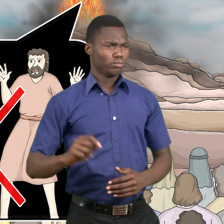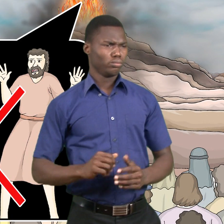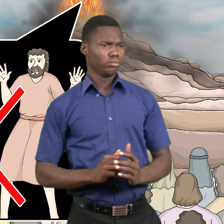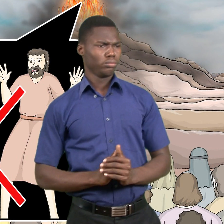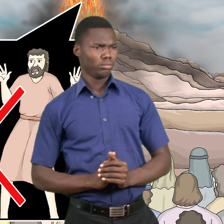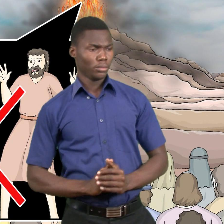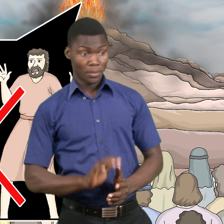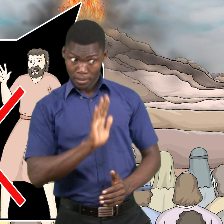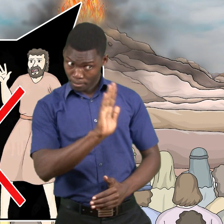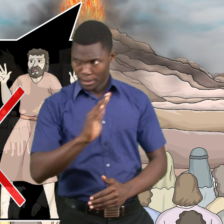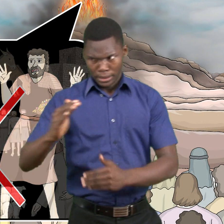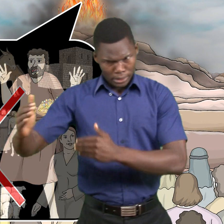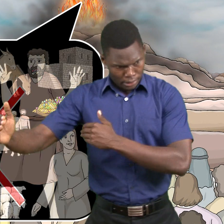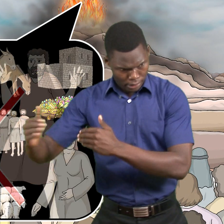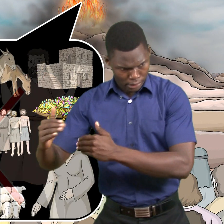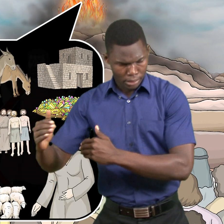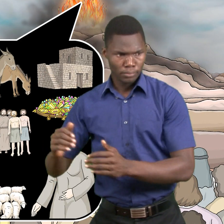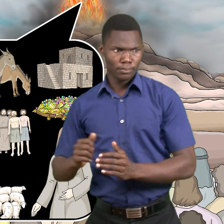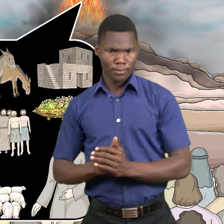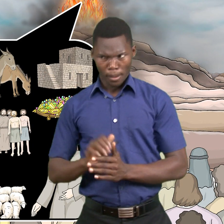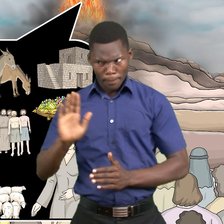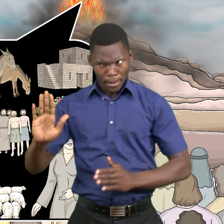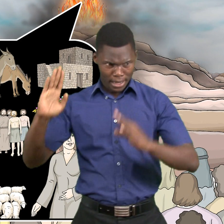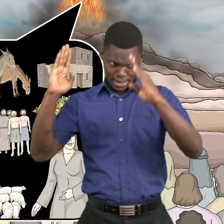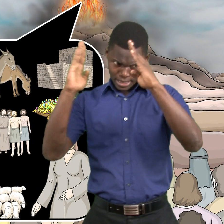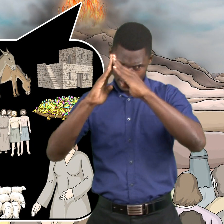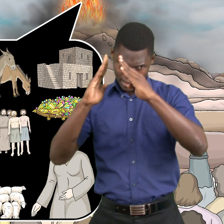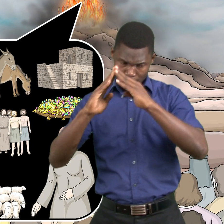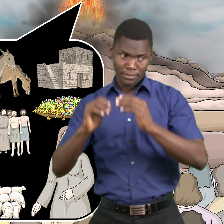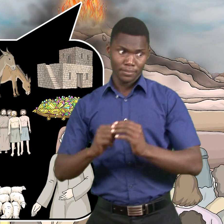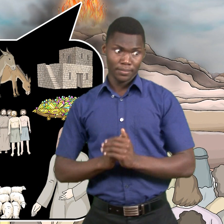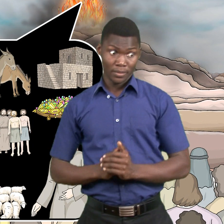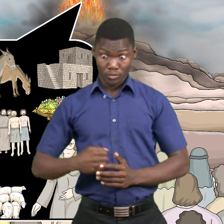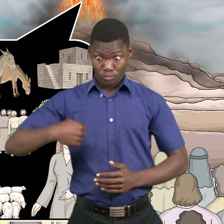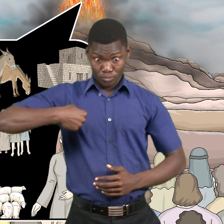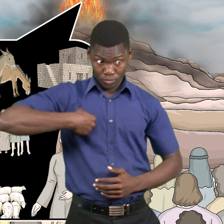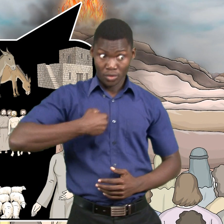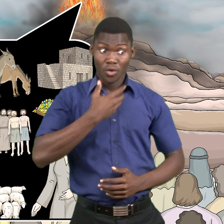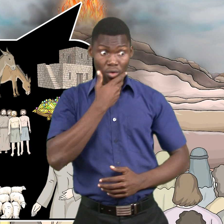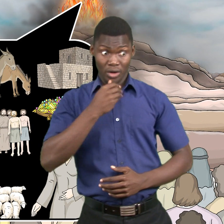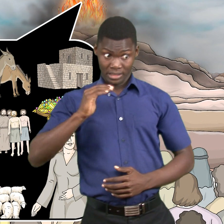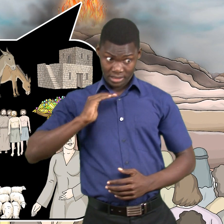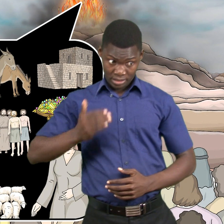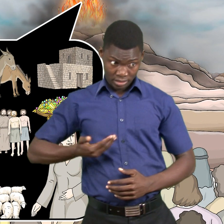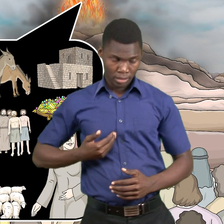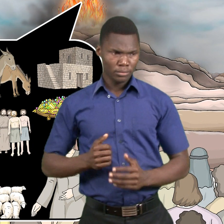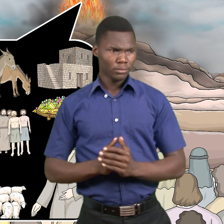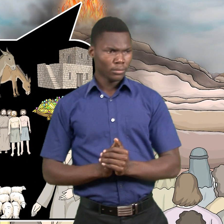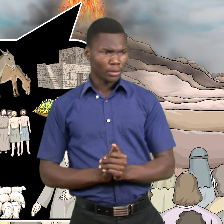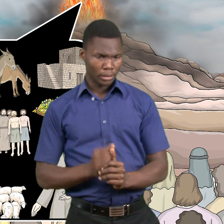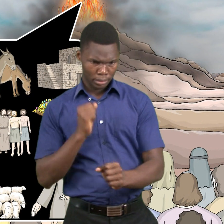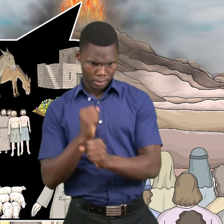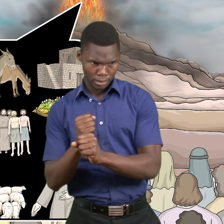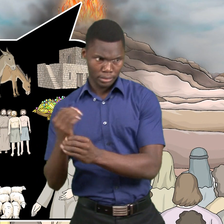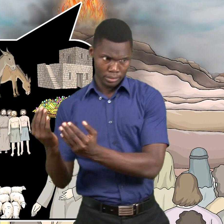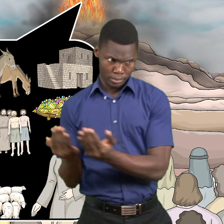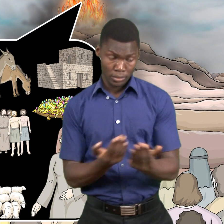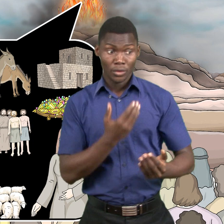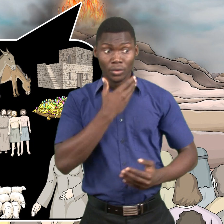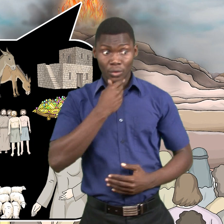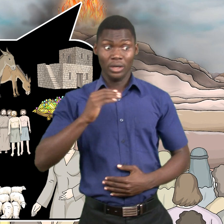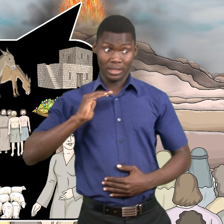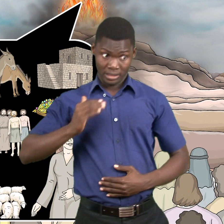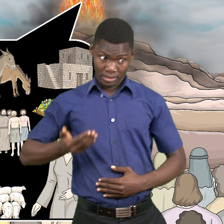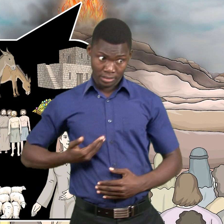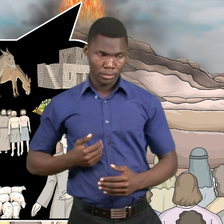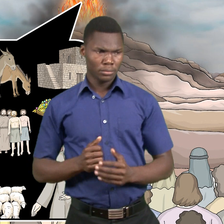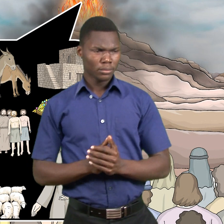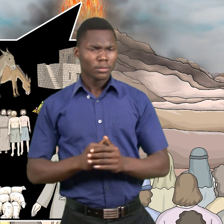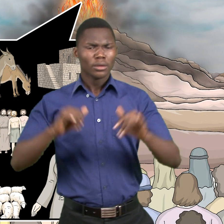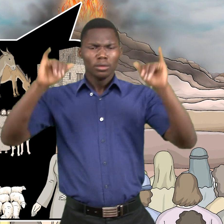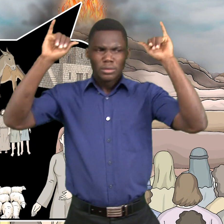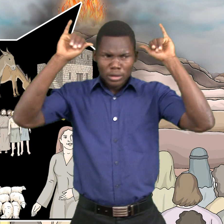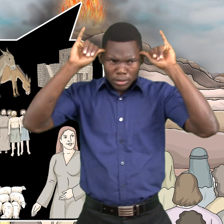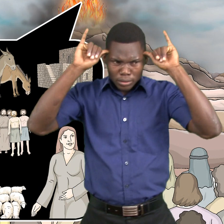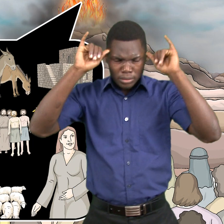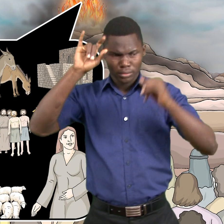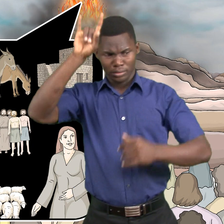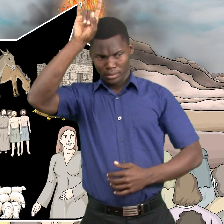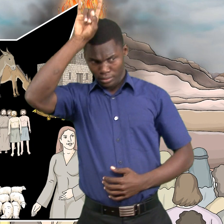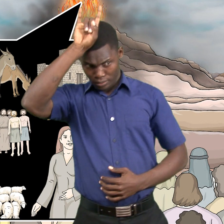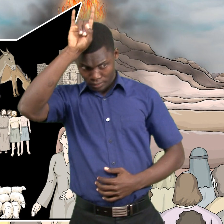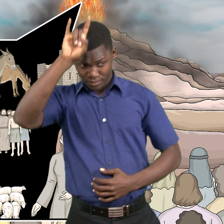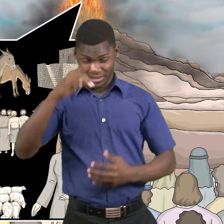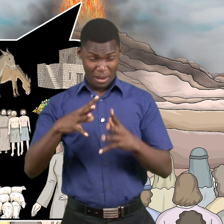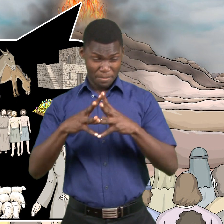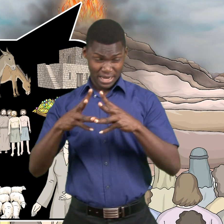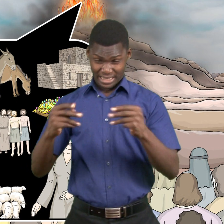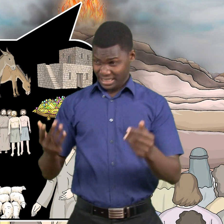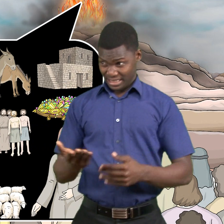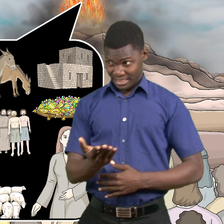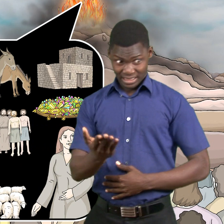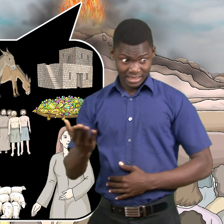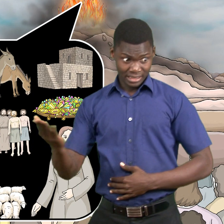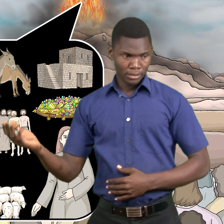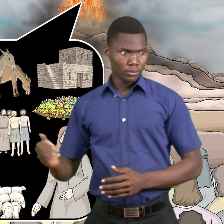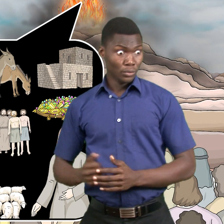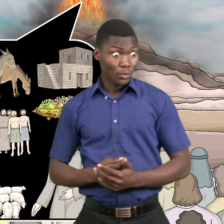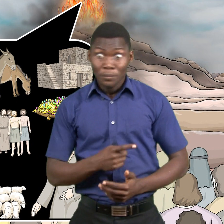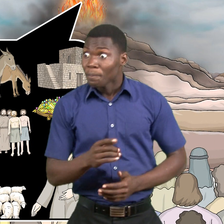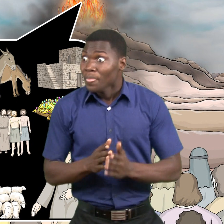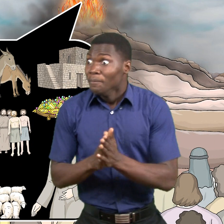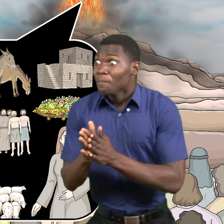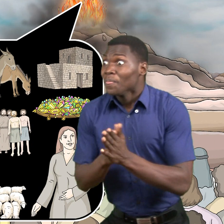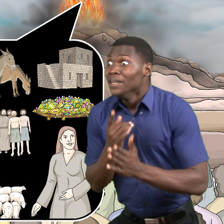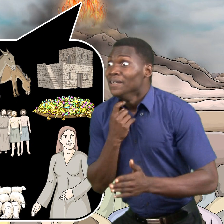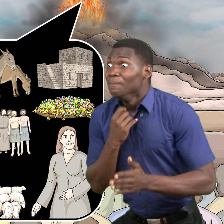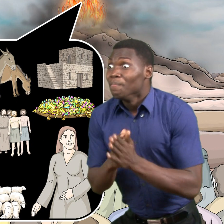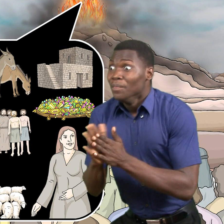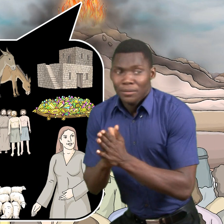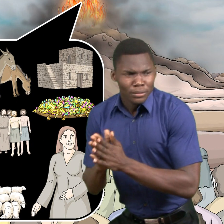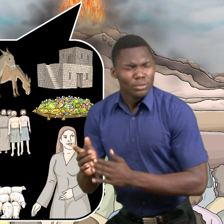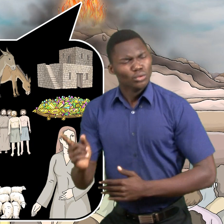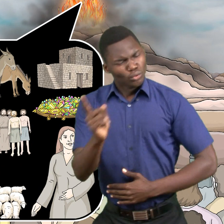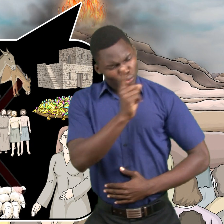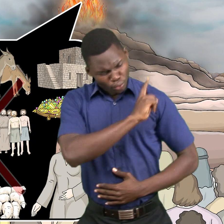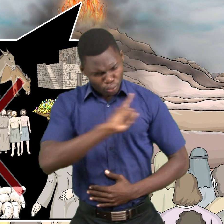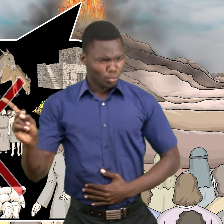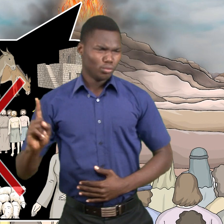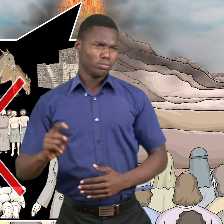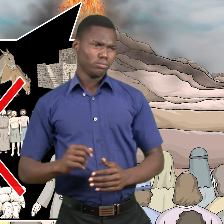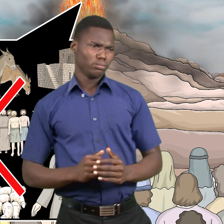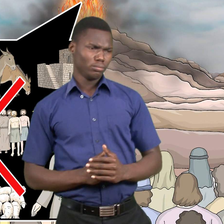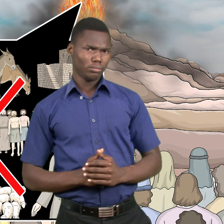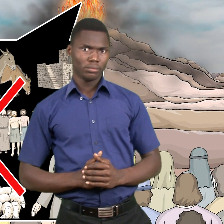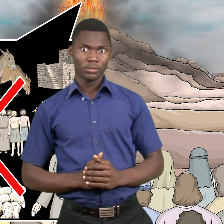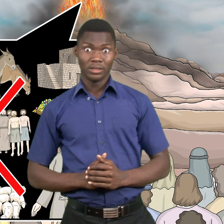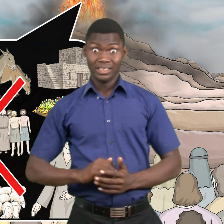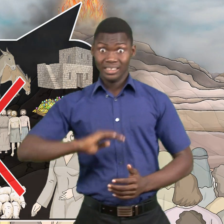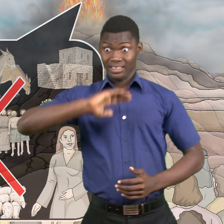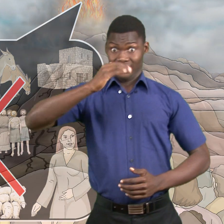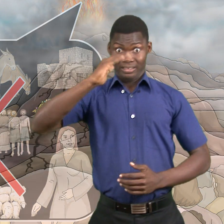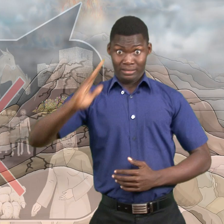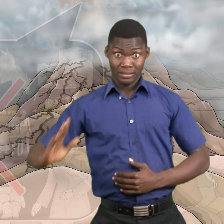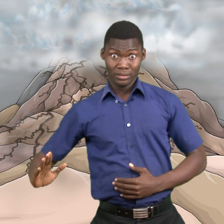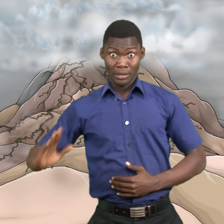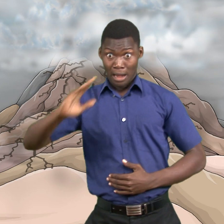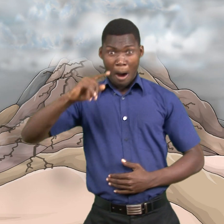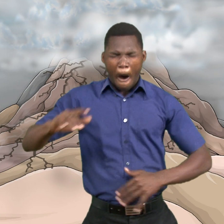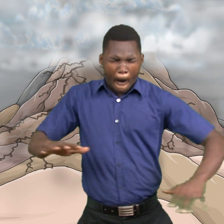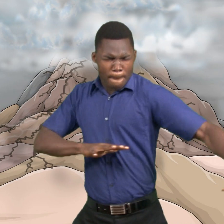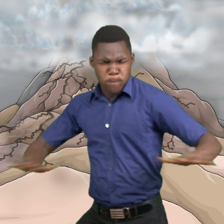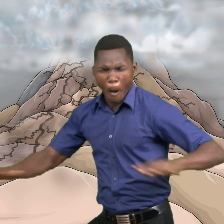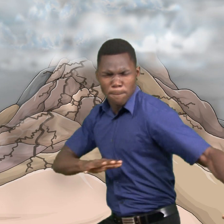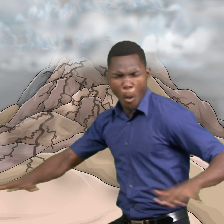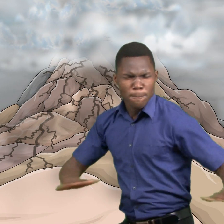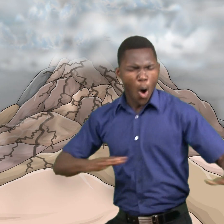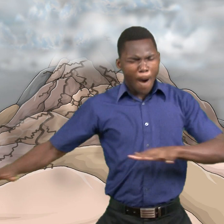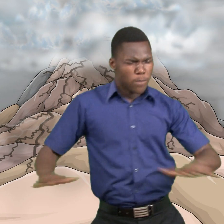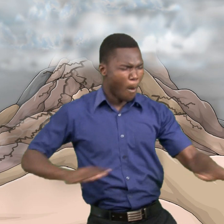You shall not covet your neighbor’s house. You shall not covet your neighbor’s wife, or his manservant or maidservant, or his ox or donkey, or anything that belongs to your neighbor.”